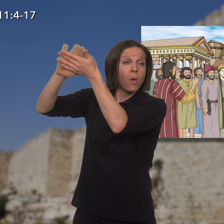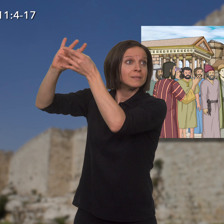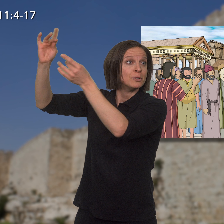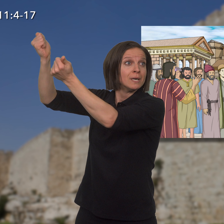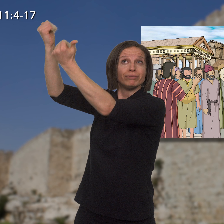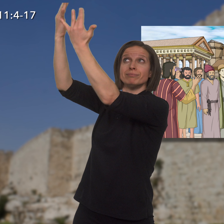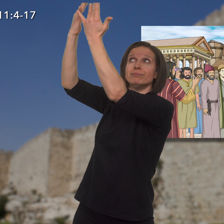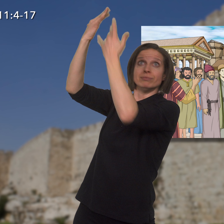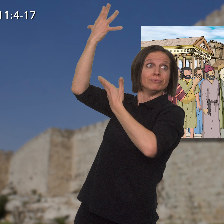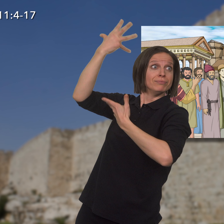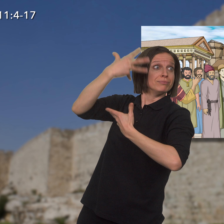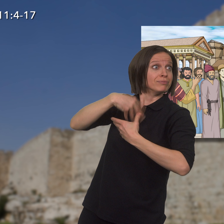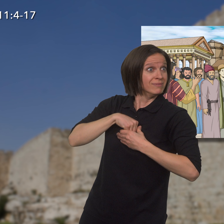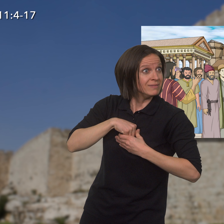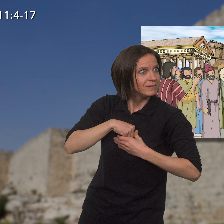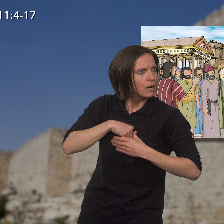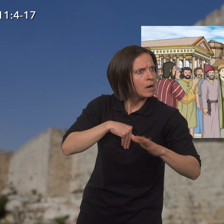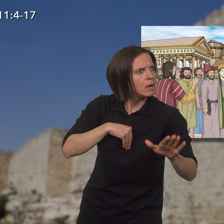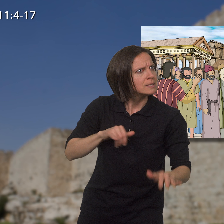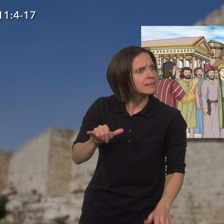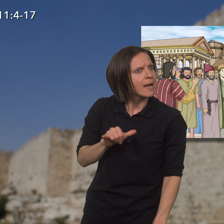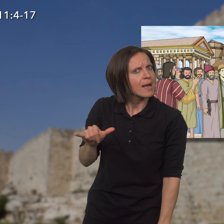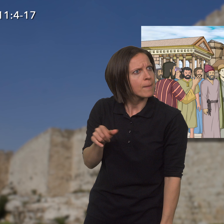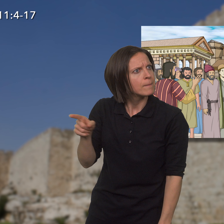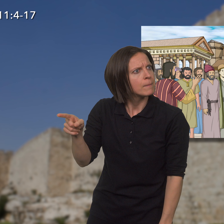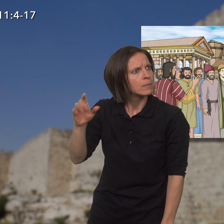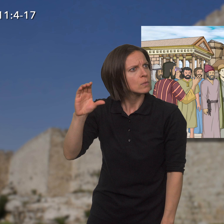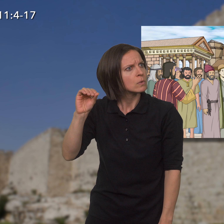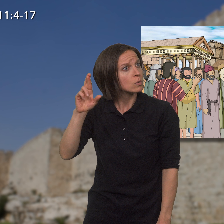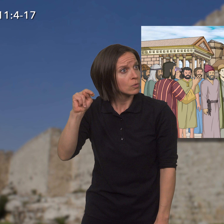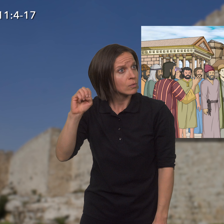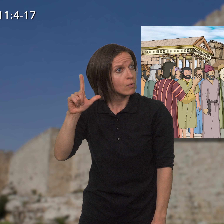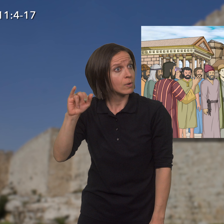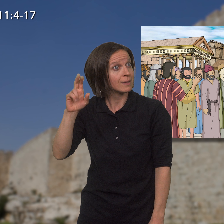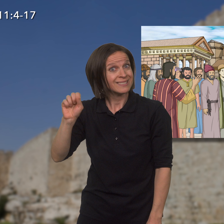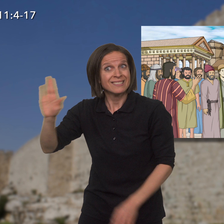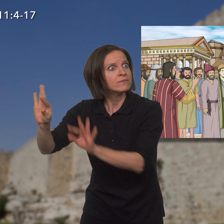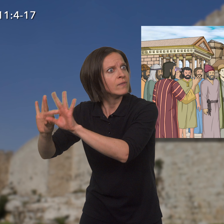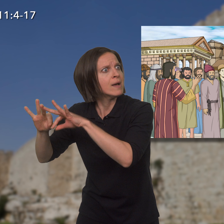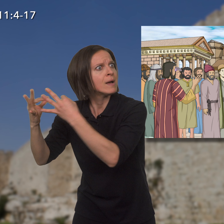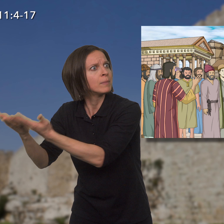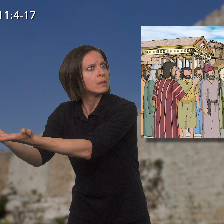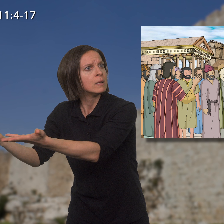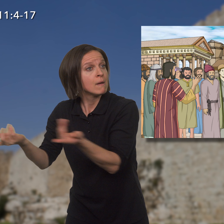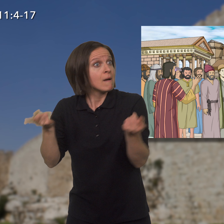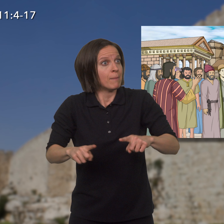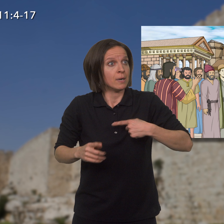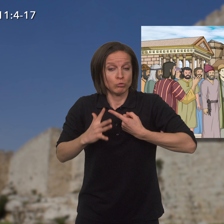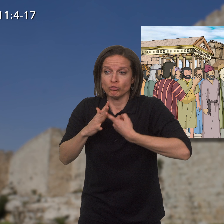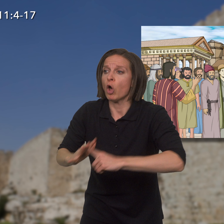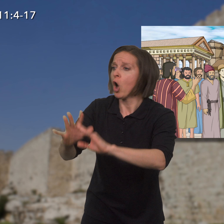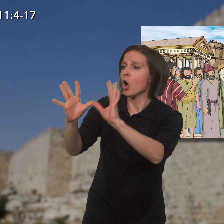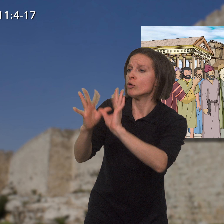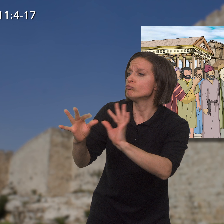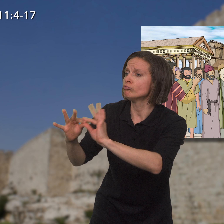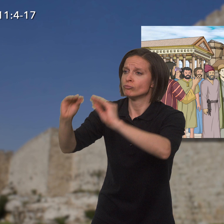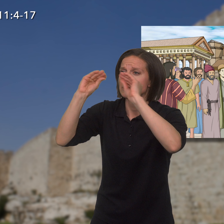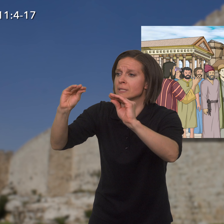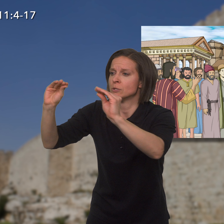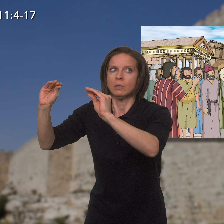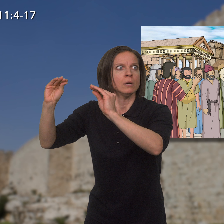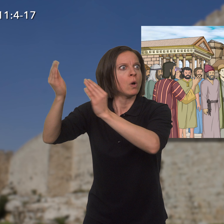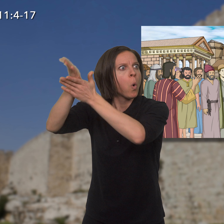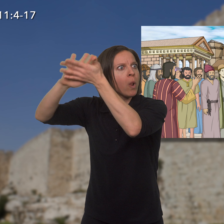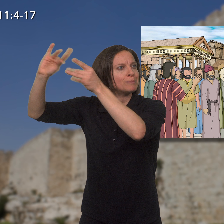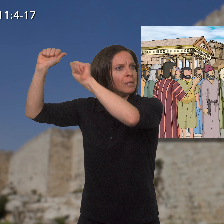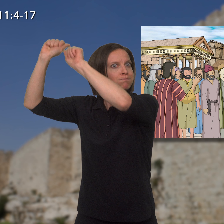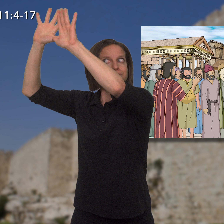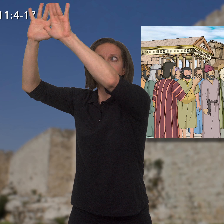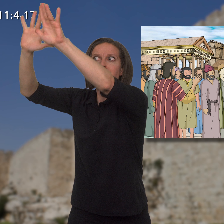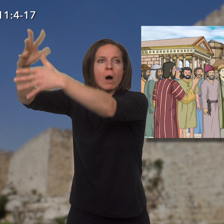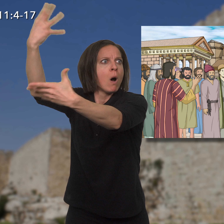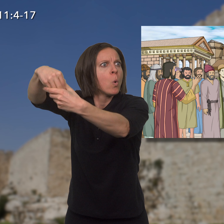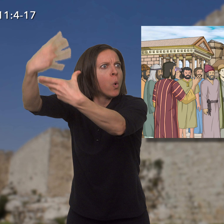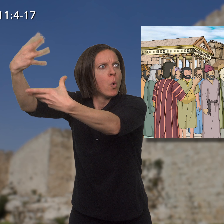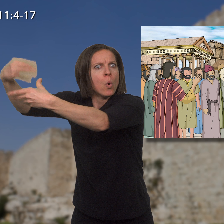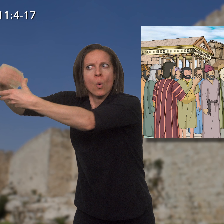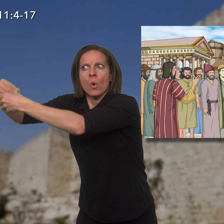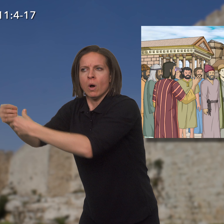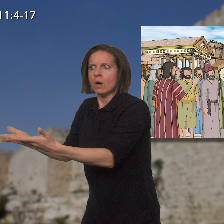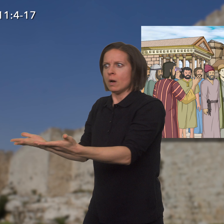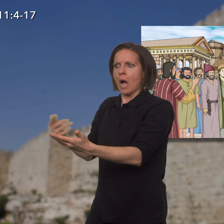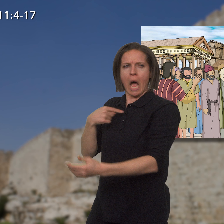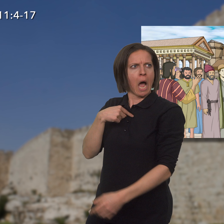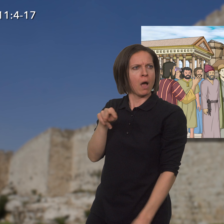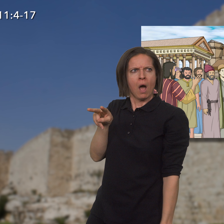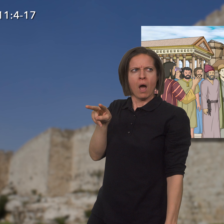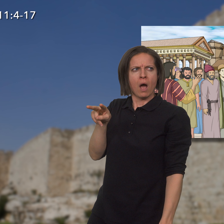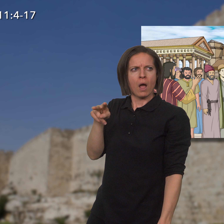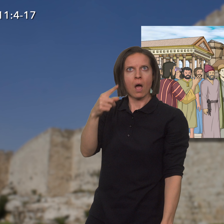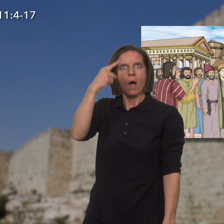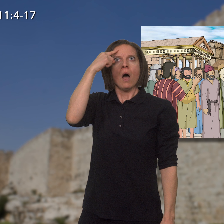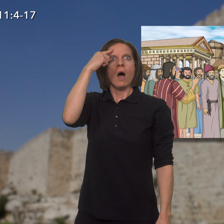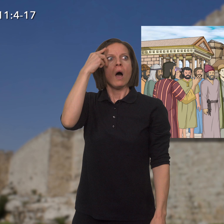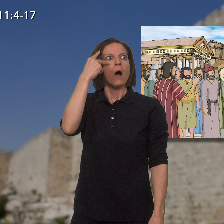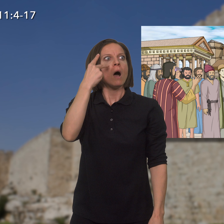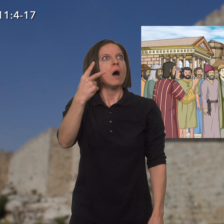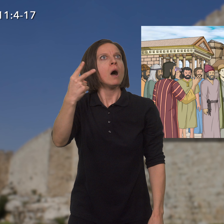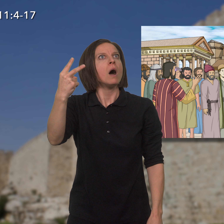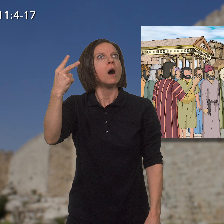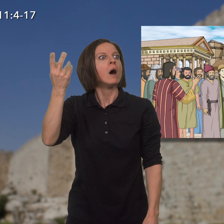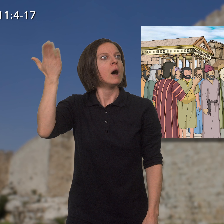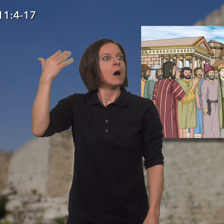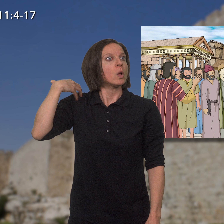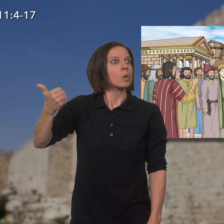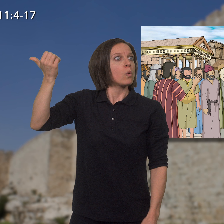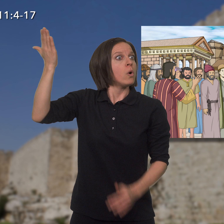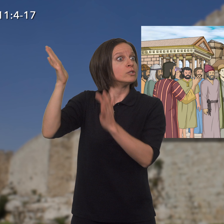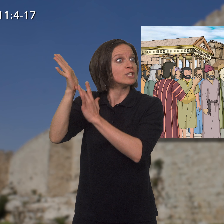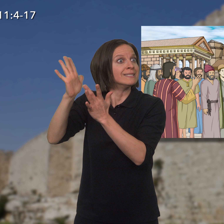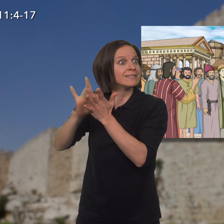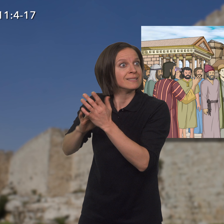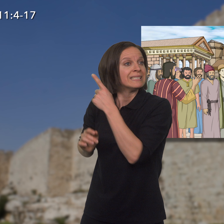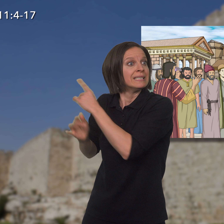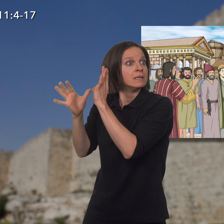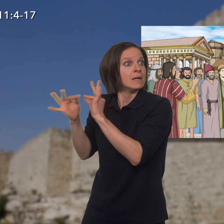As I began to speak, the Holy Spirit fell upon them, just as He had fallen upon us at the beginning.